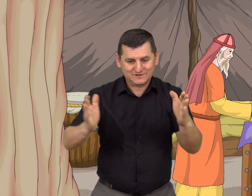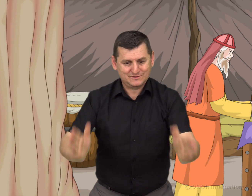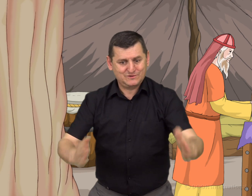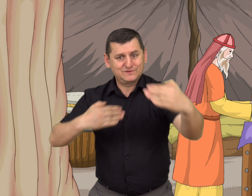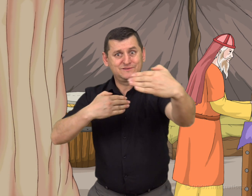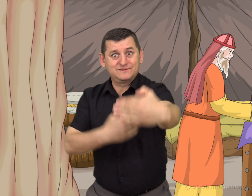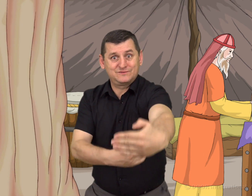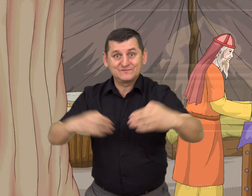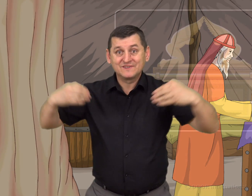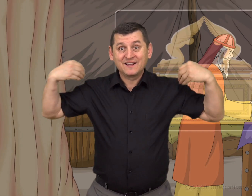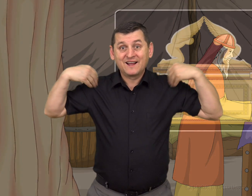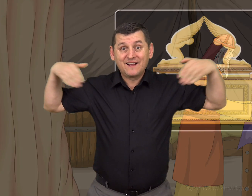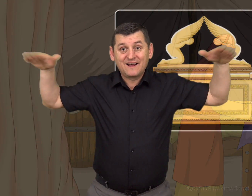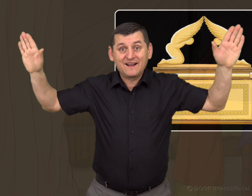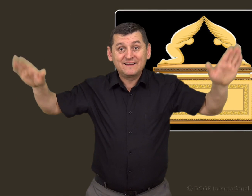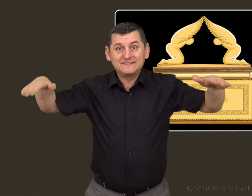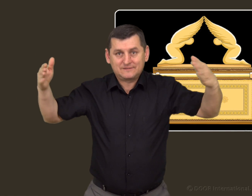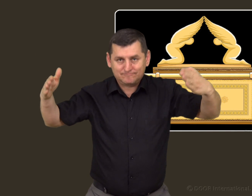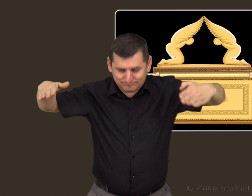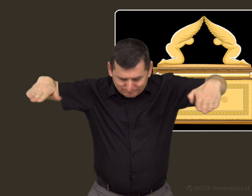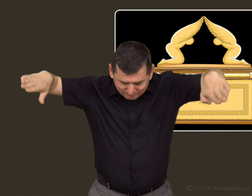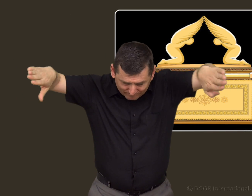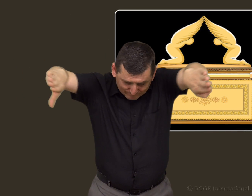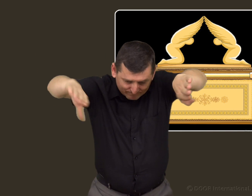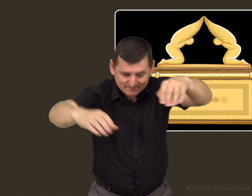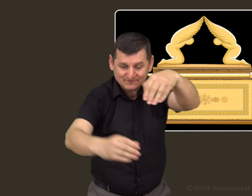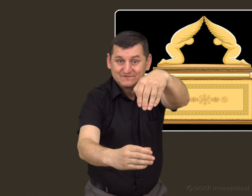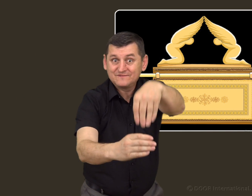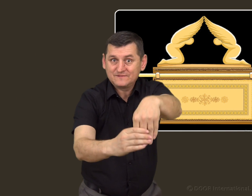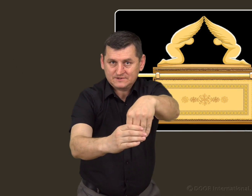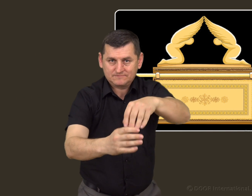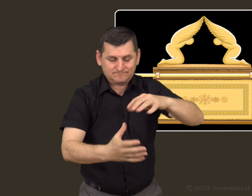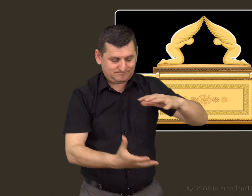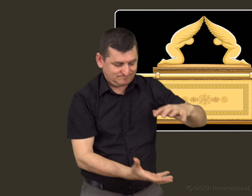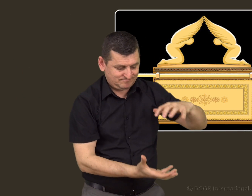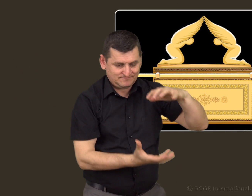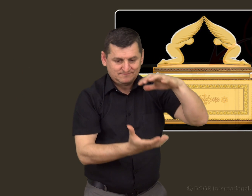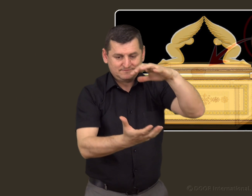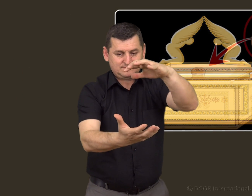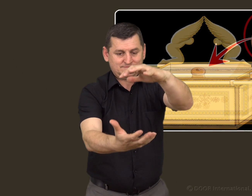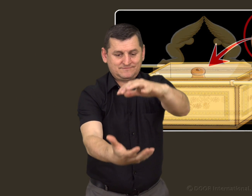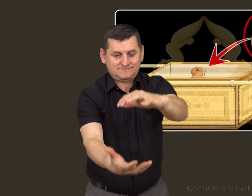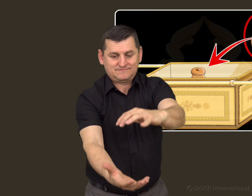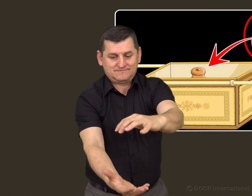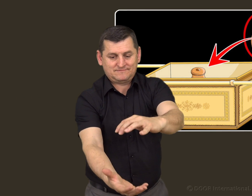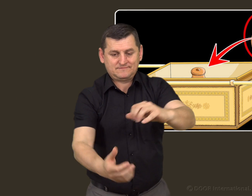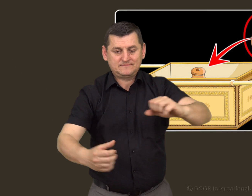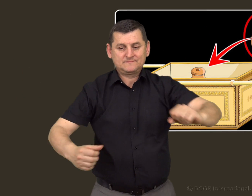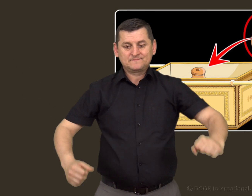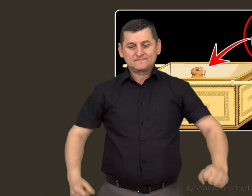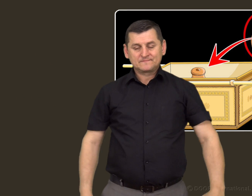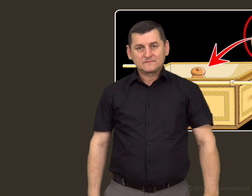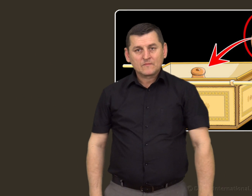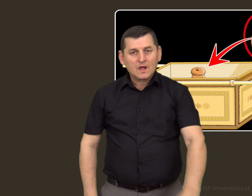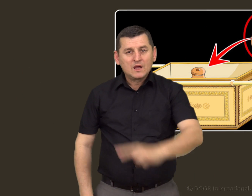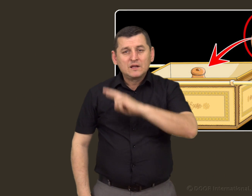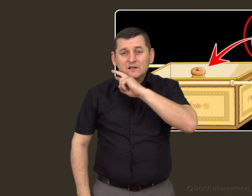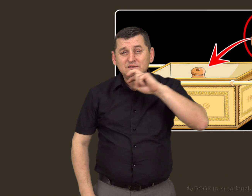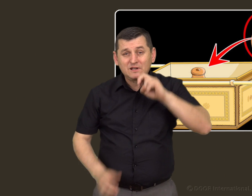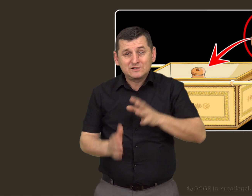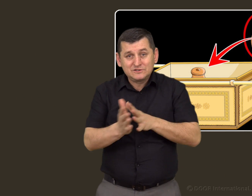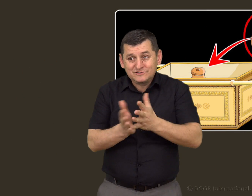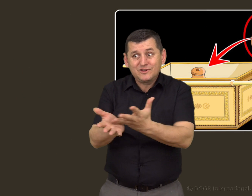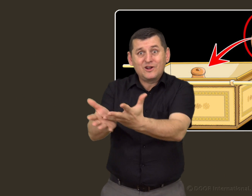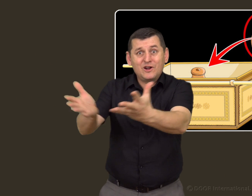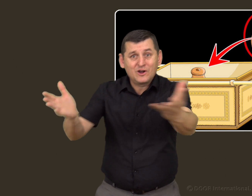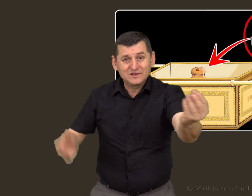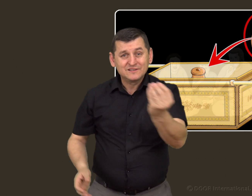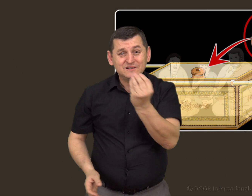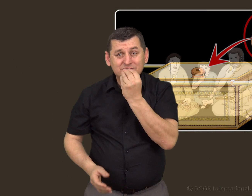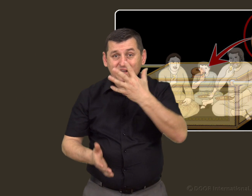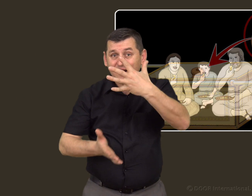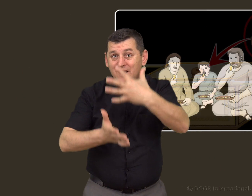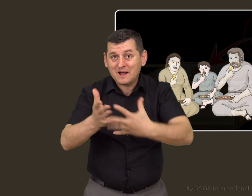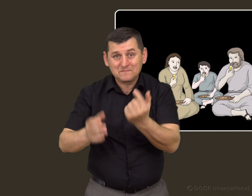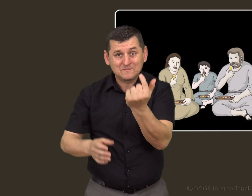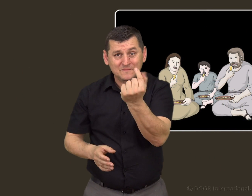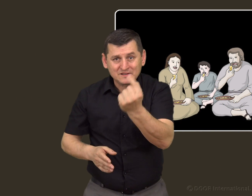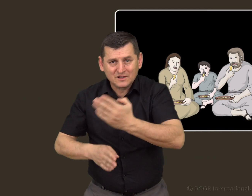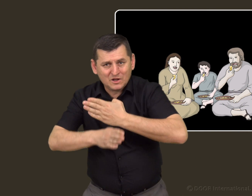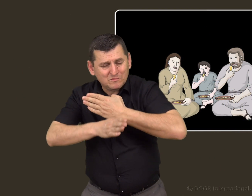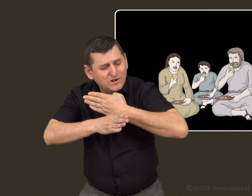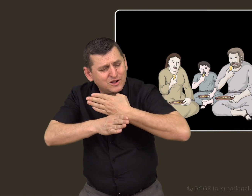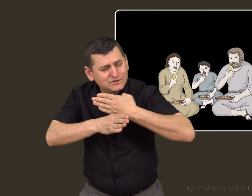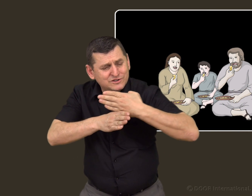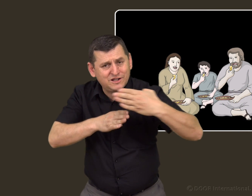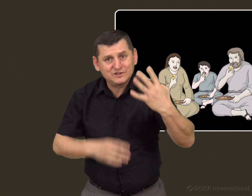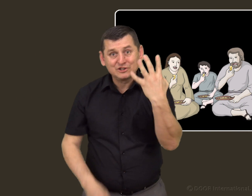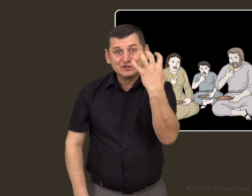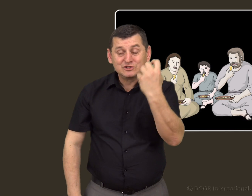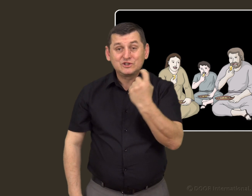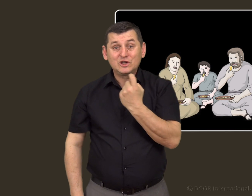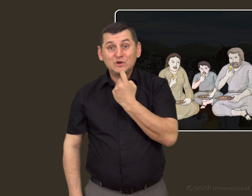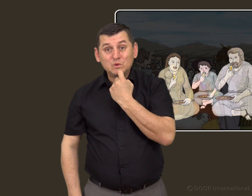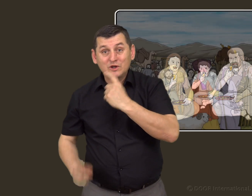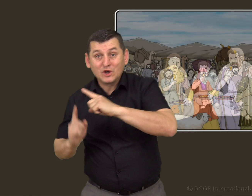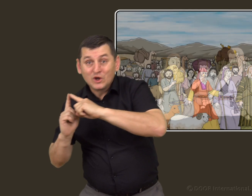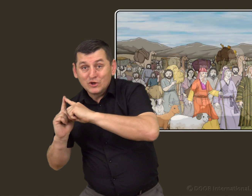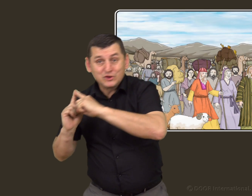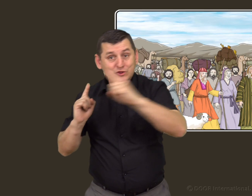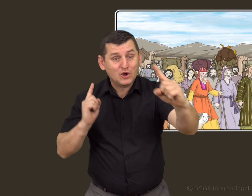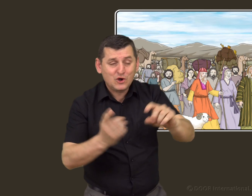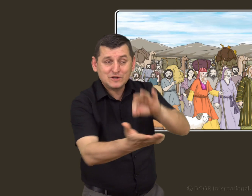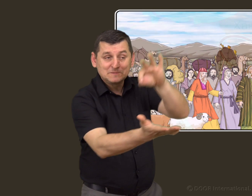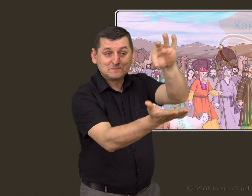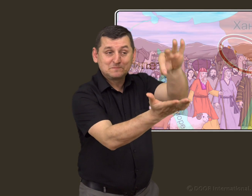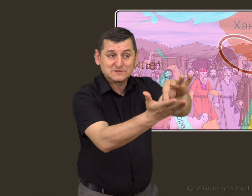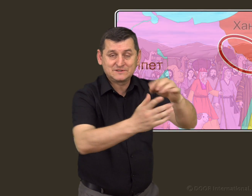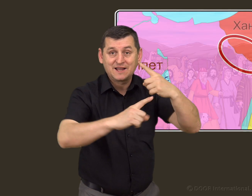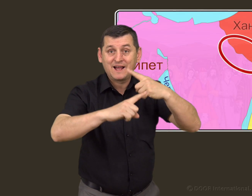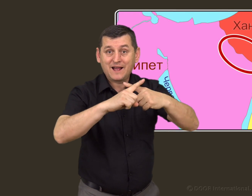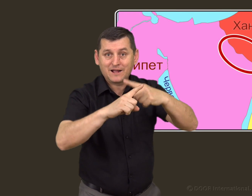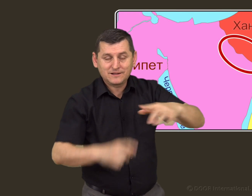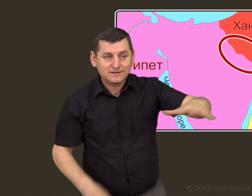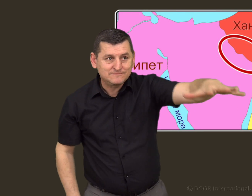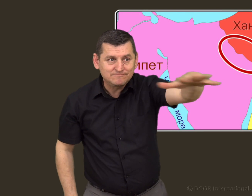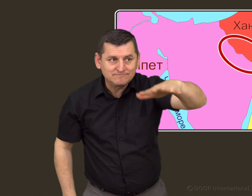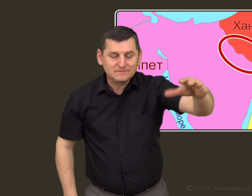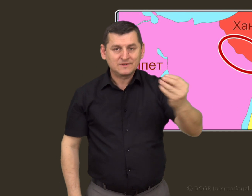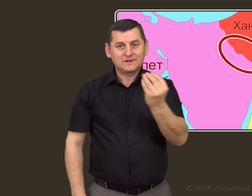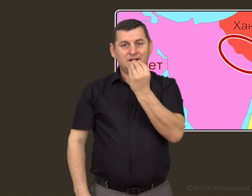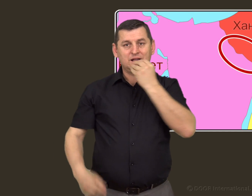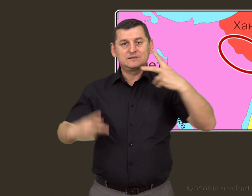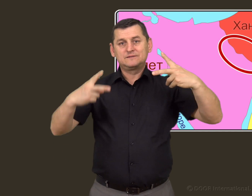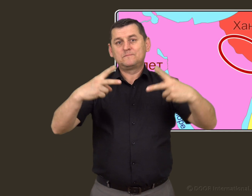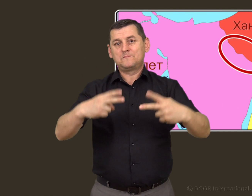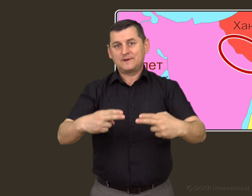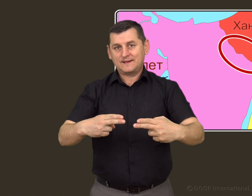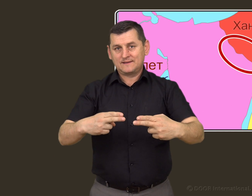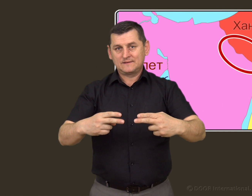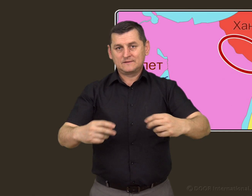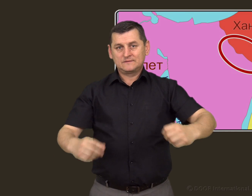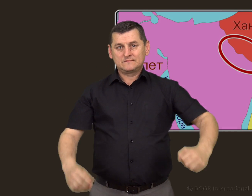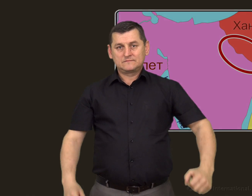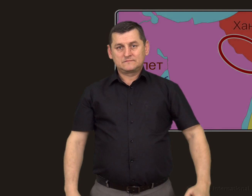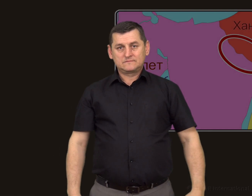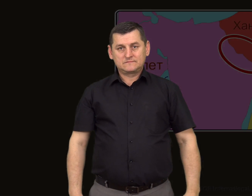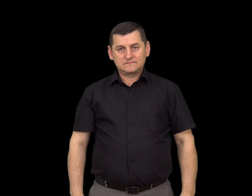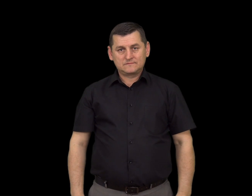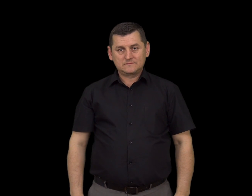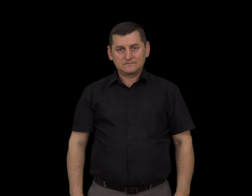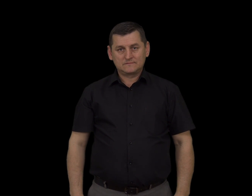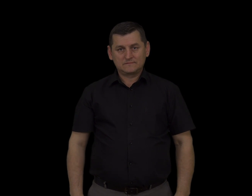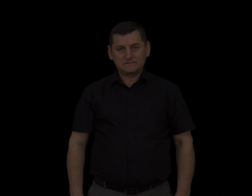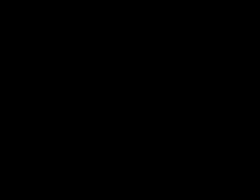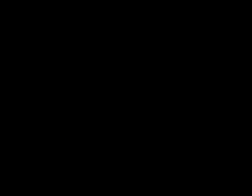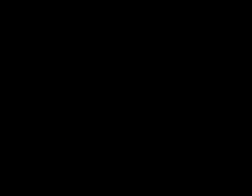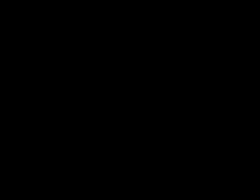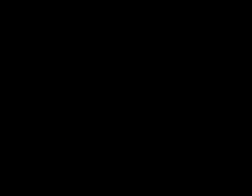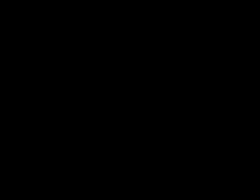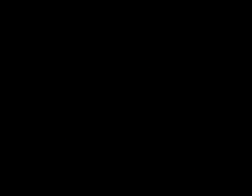And Aaron placed it in front of the Testimony, to be preserved just as the LORD had commanded Moses. The Israelites ate manna forty years, until they came to a land where they could settle; they ate manna until they reached the border of Canaan.